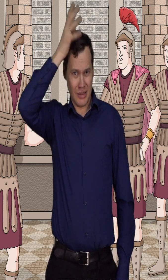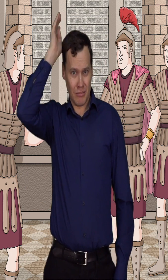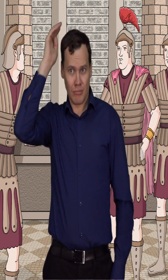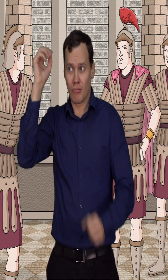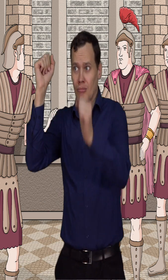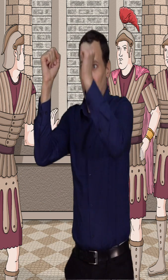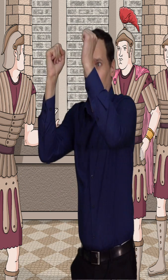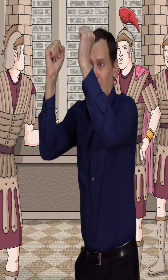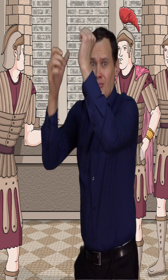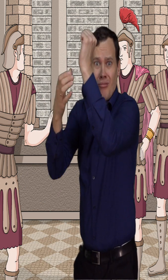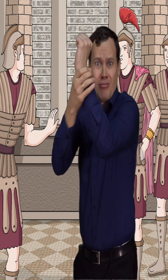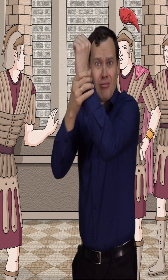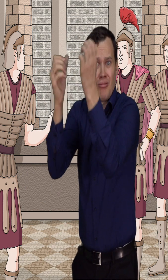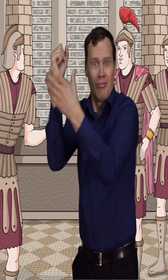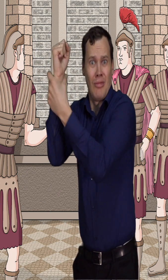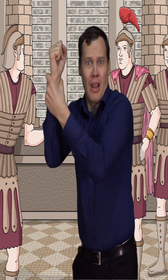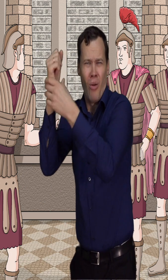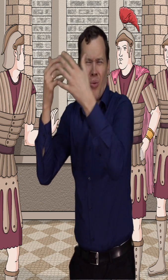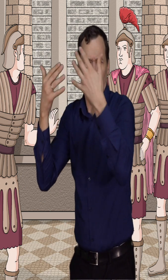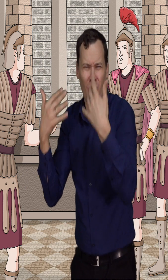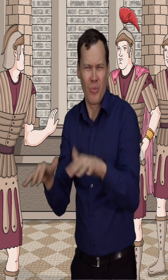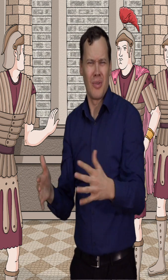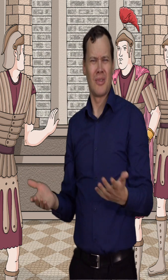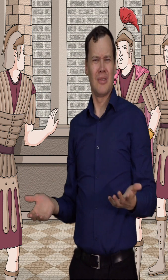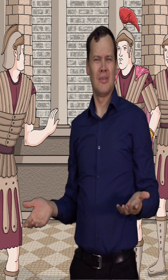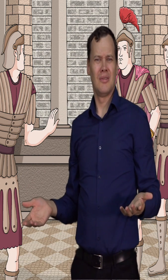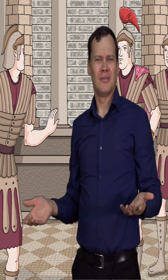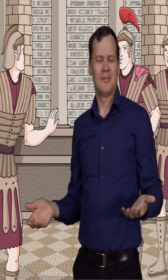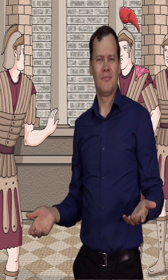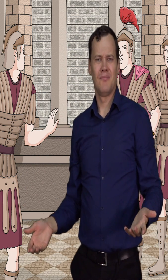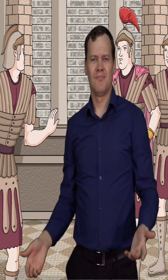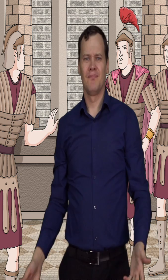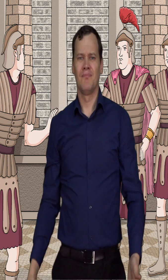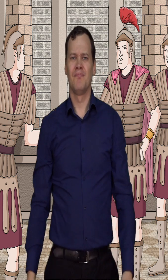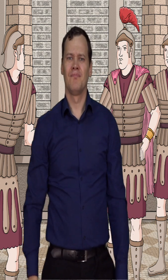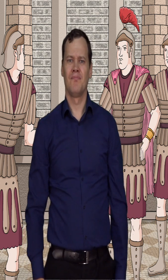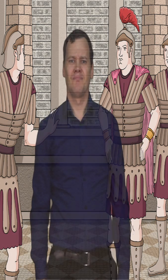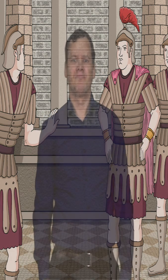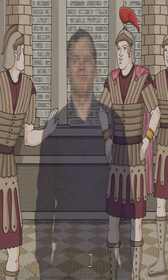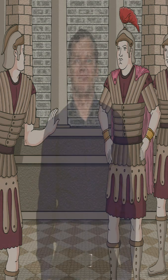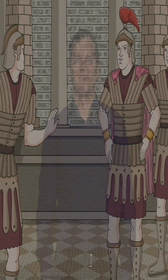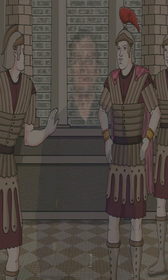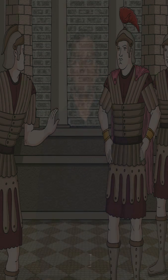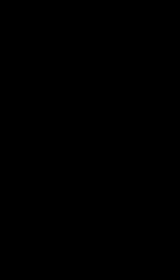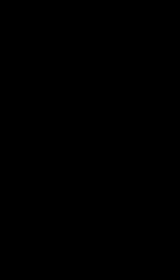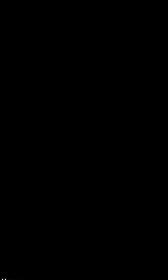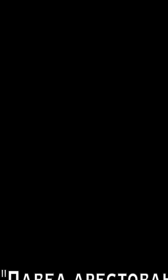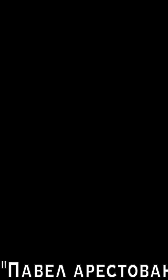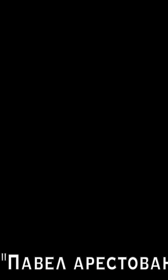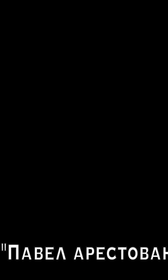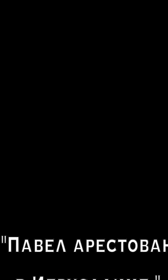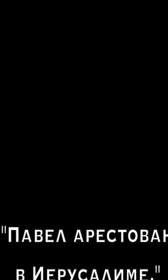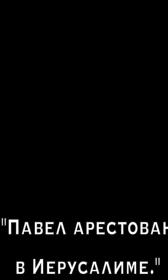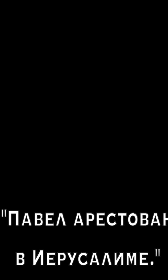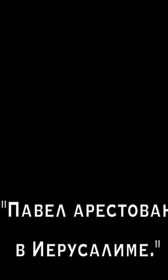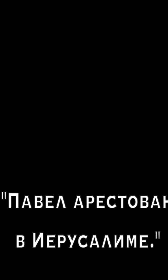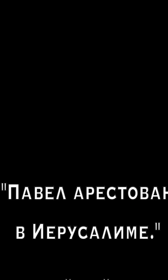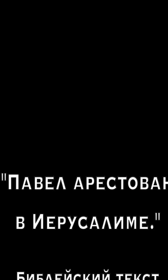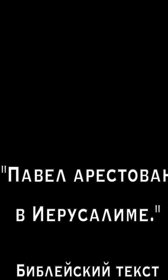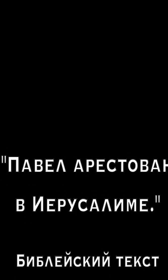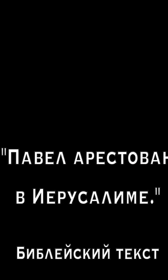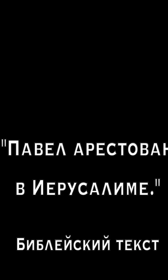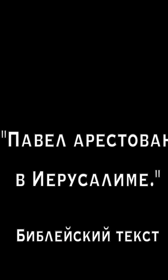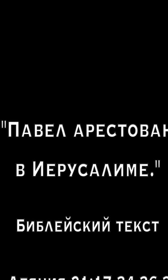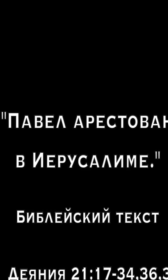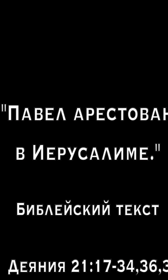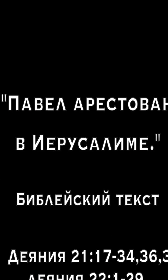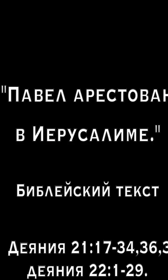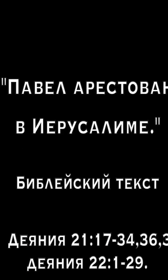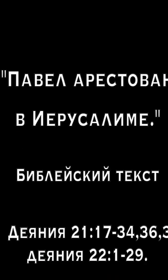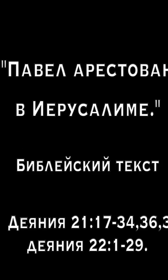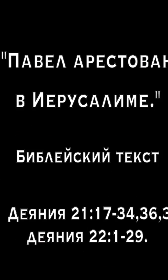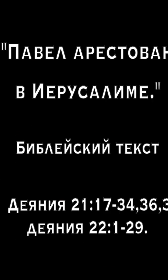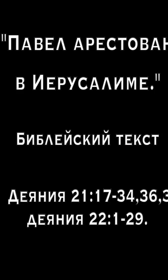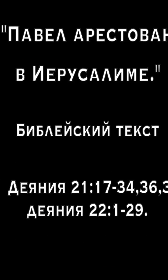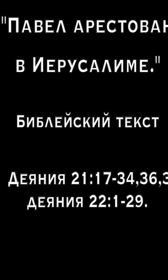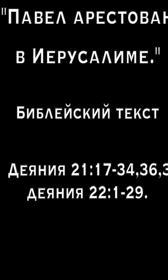Then he brought Paul down and had him stand before them.